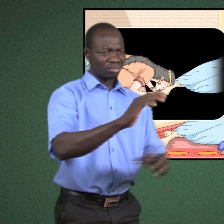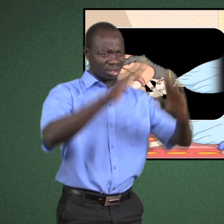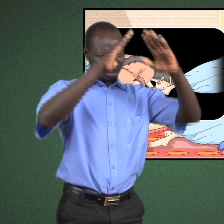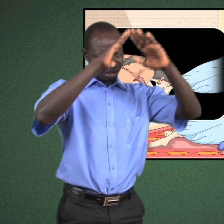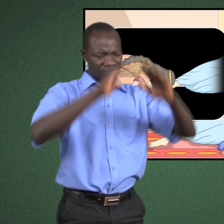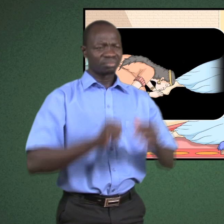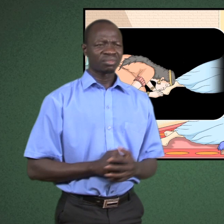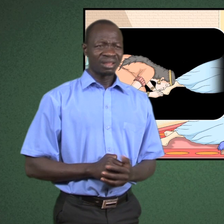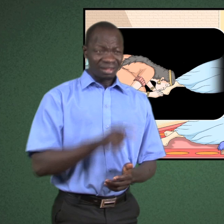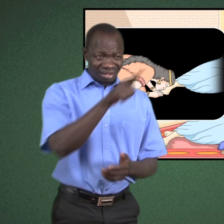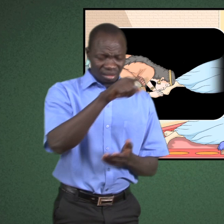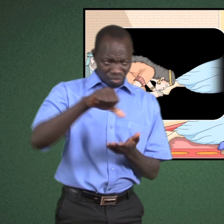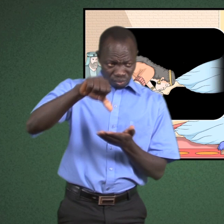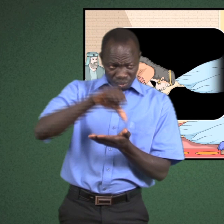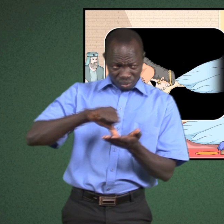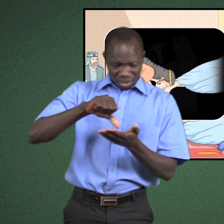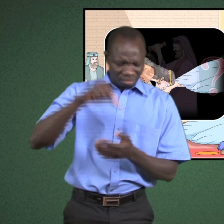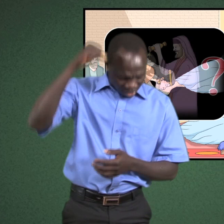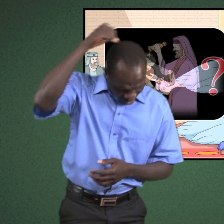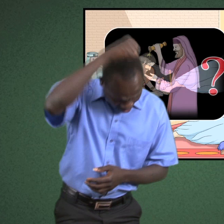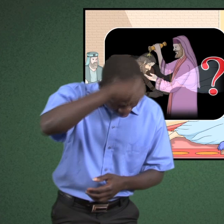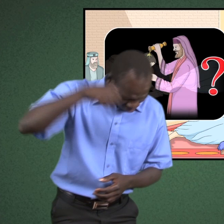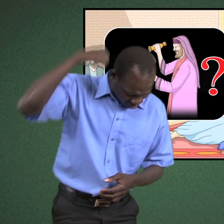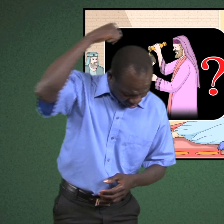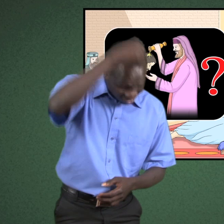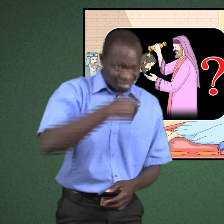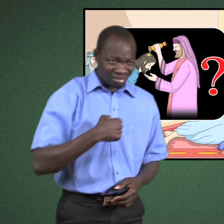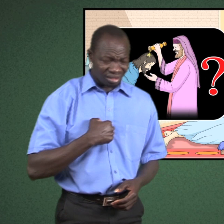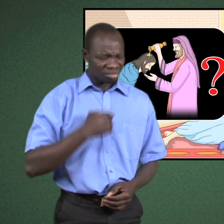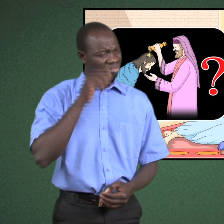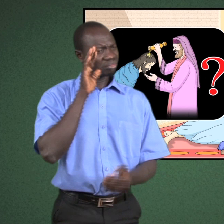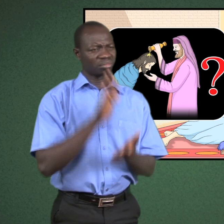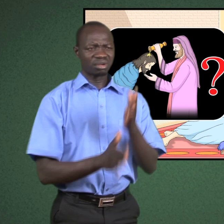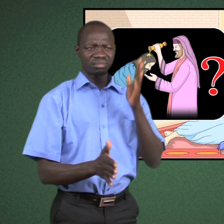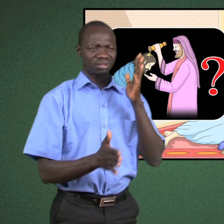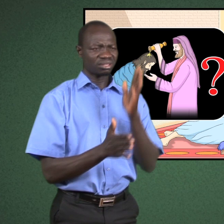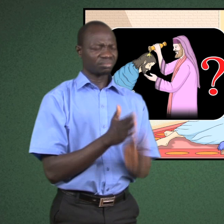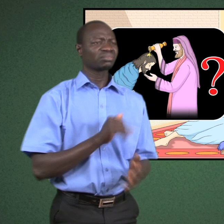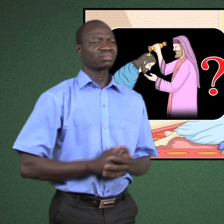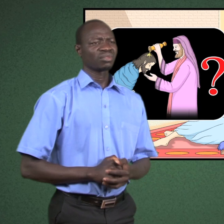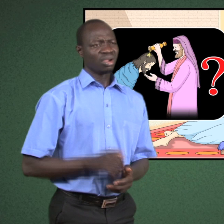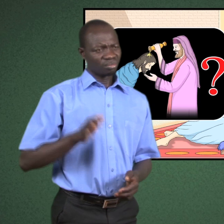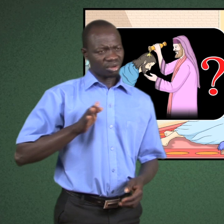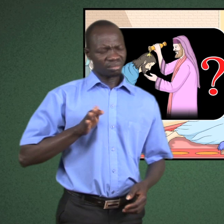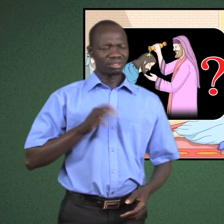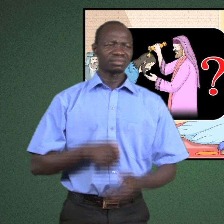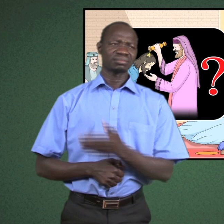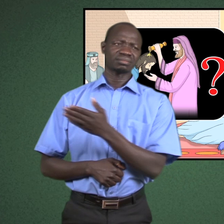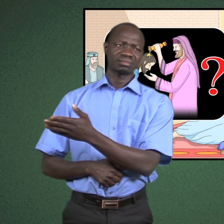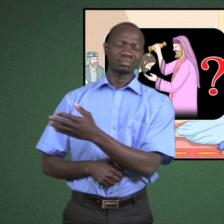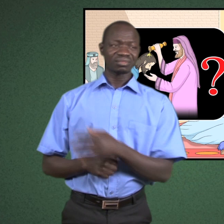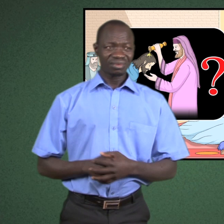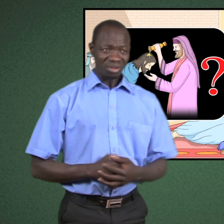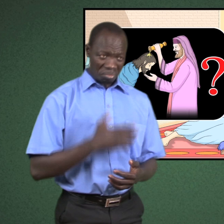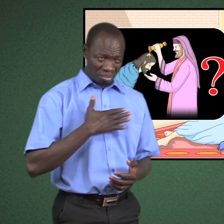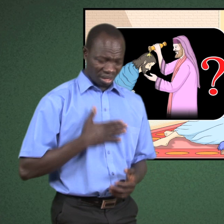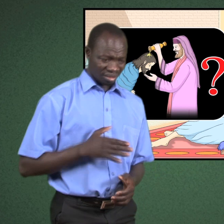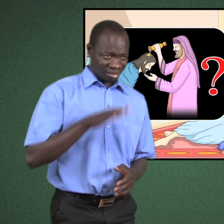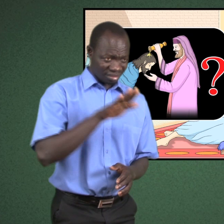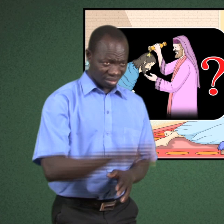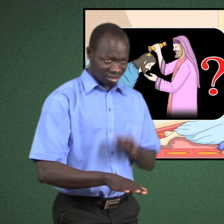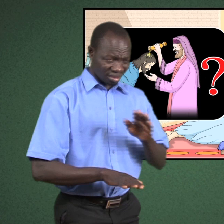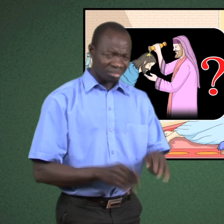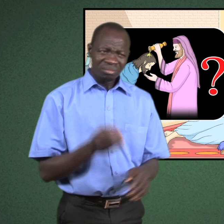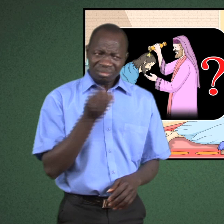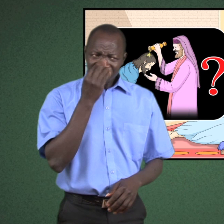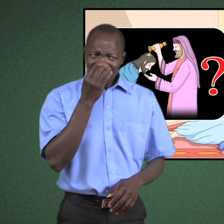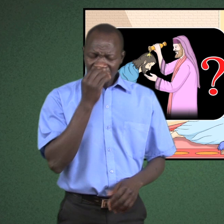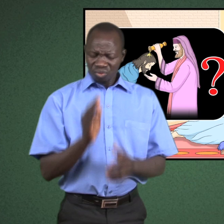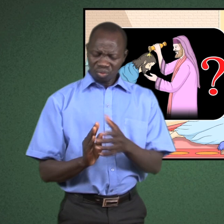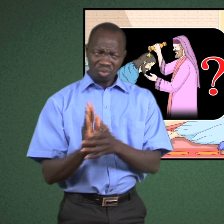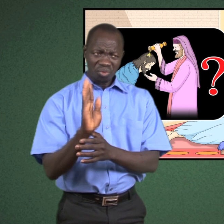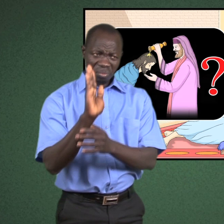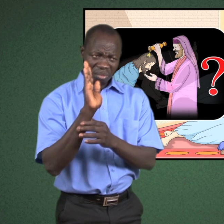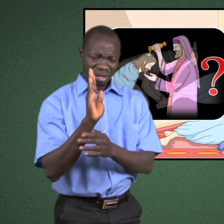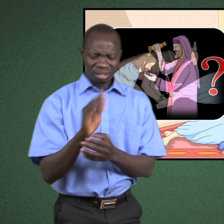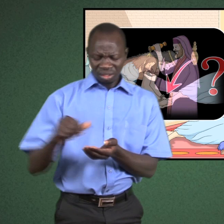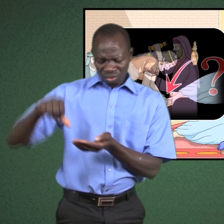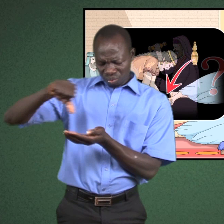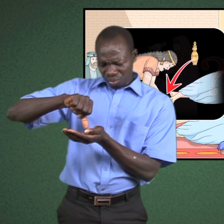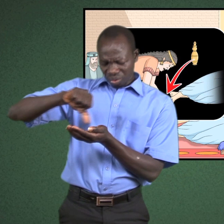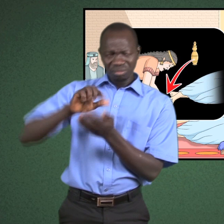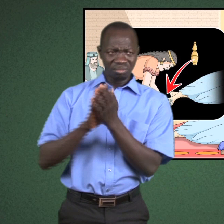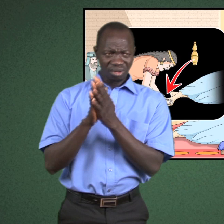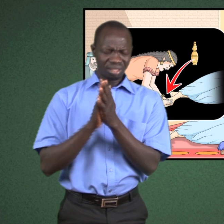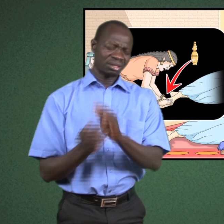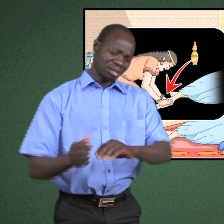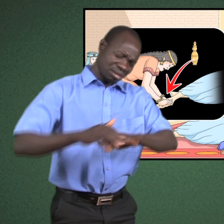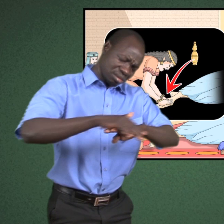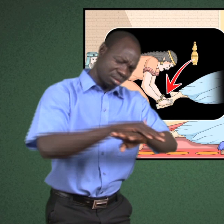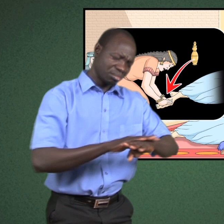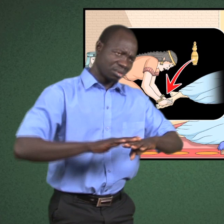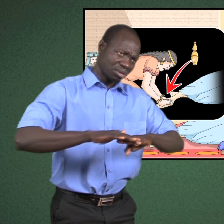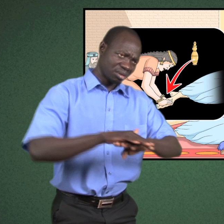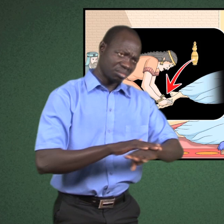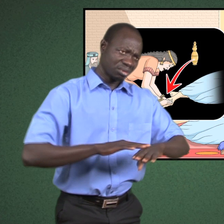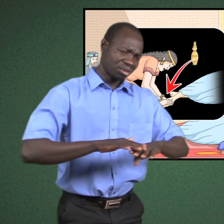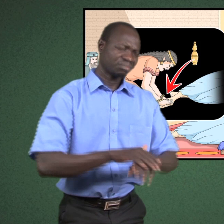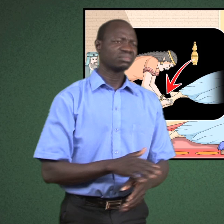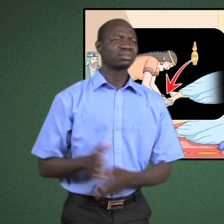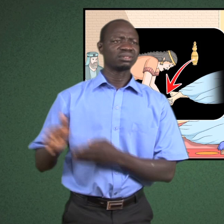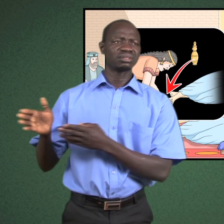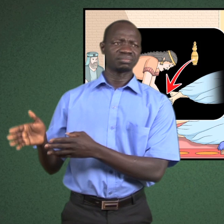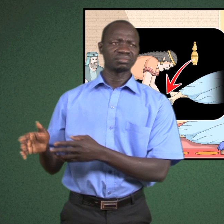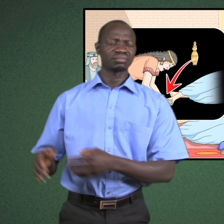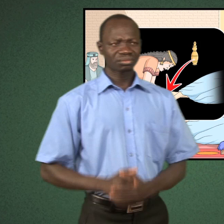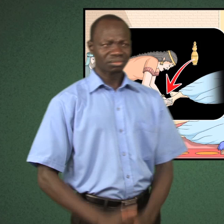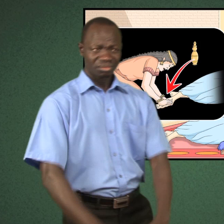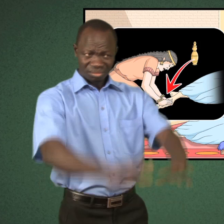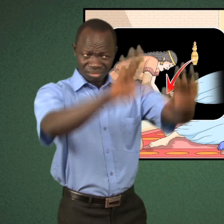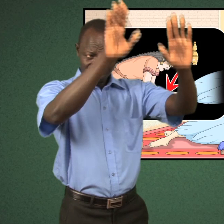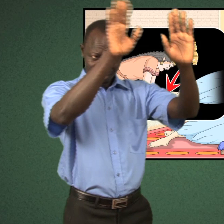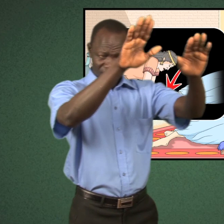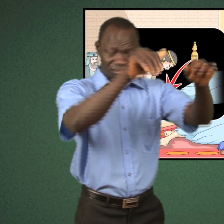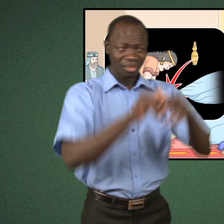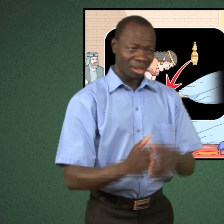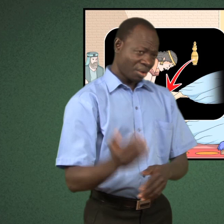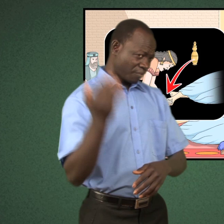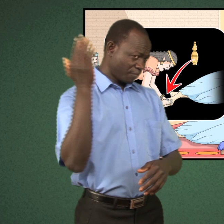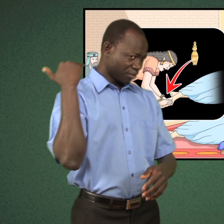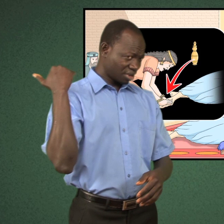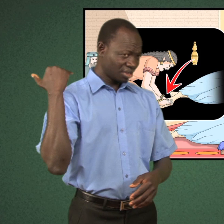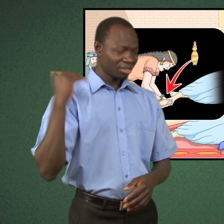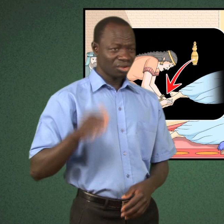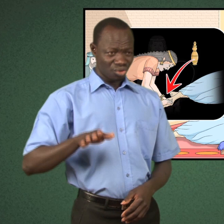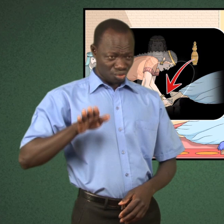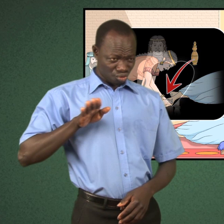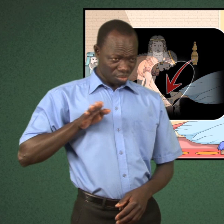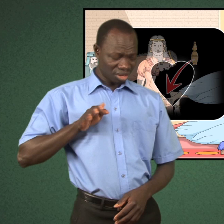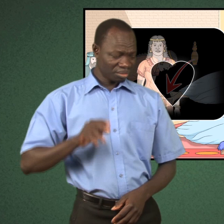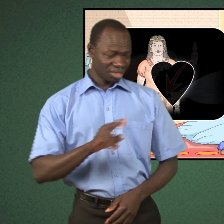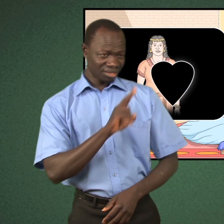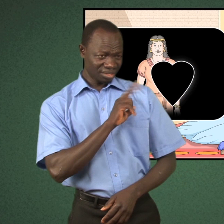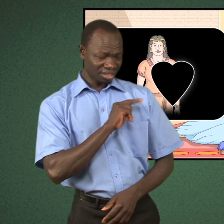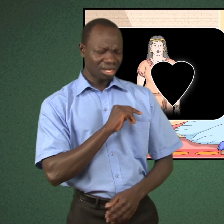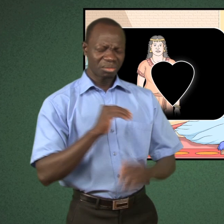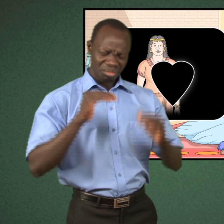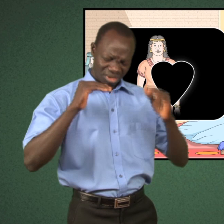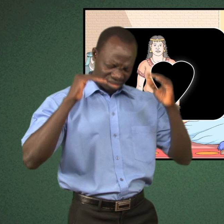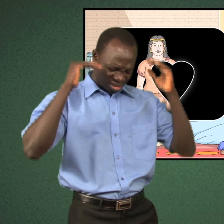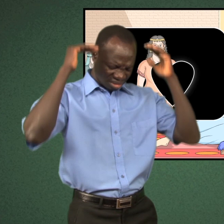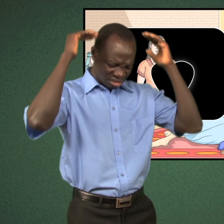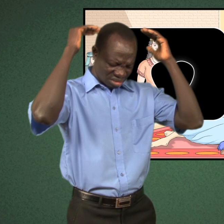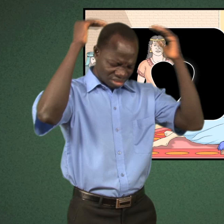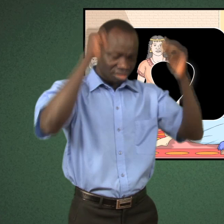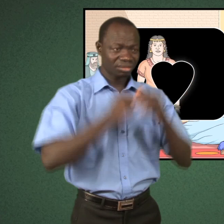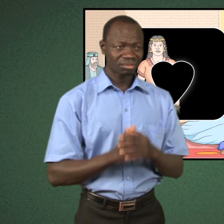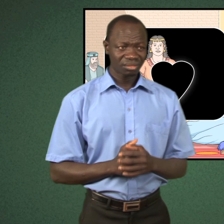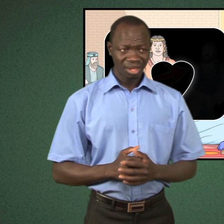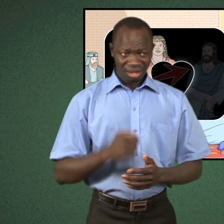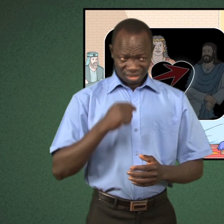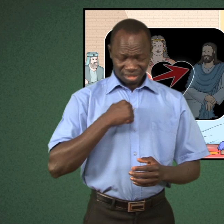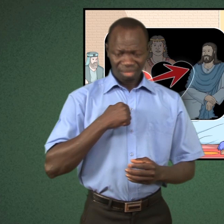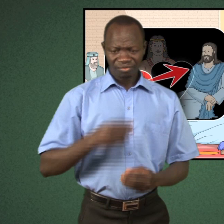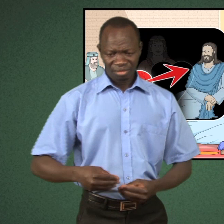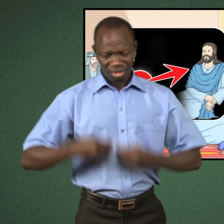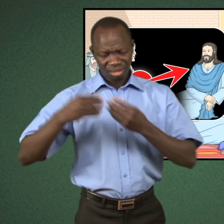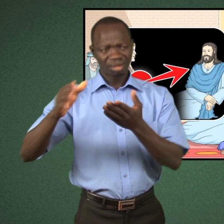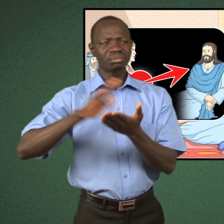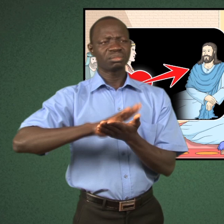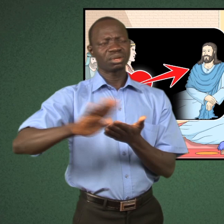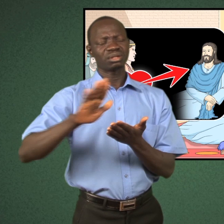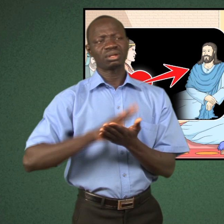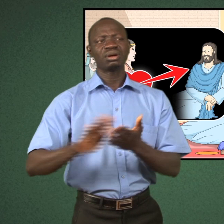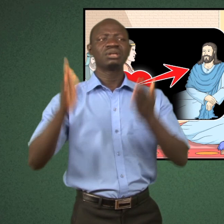You did not anoint My head with oil, but she has anointed My feet with perfume.